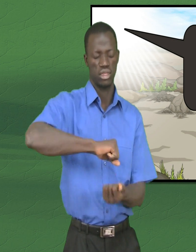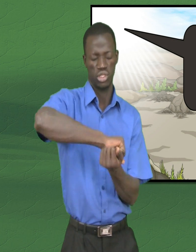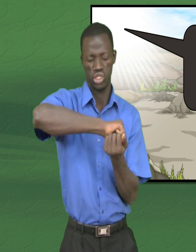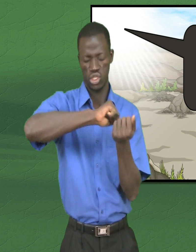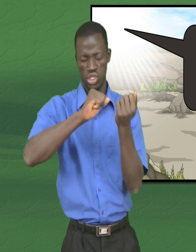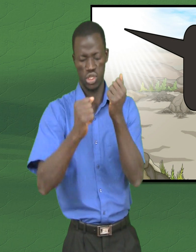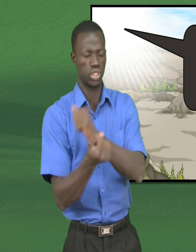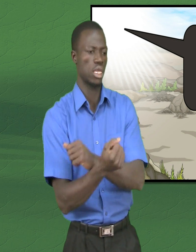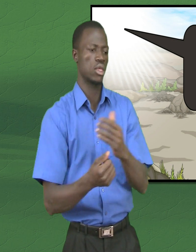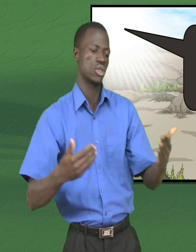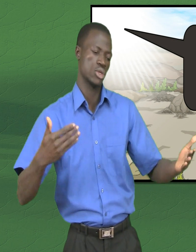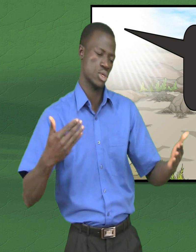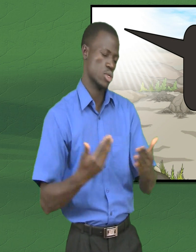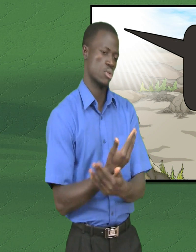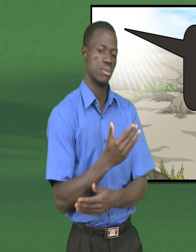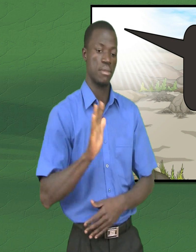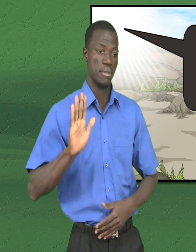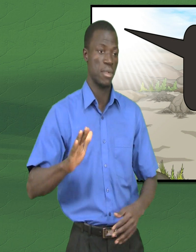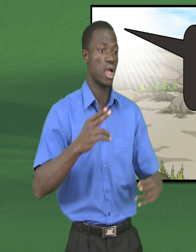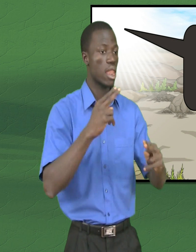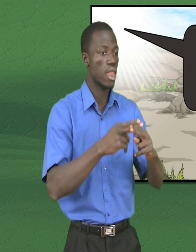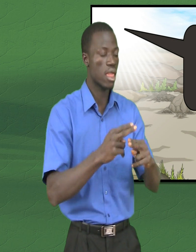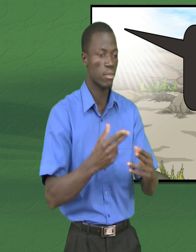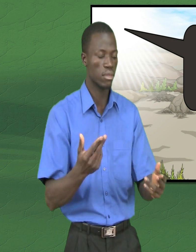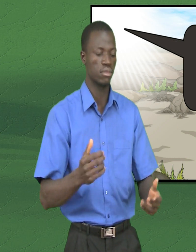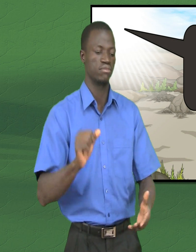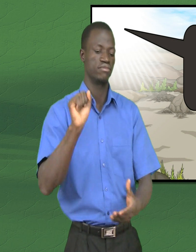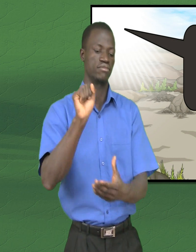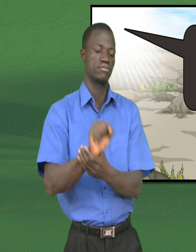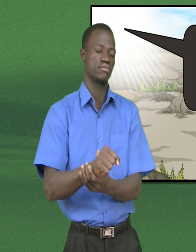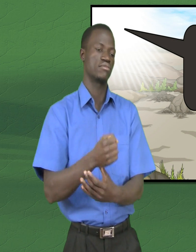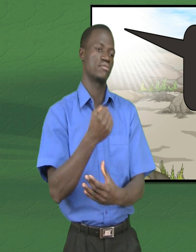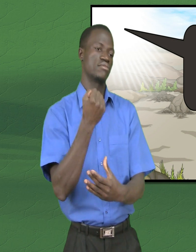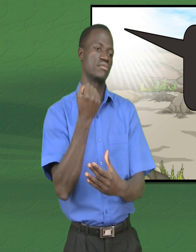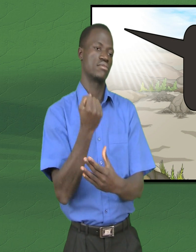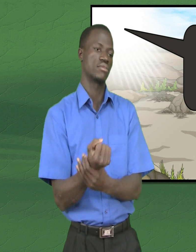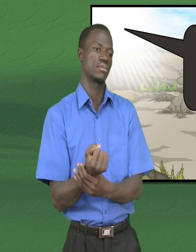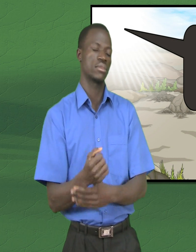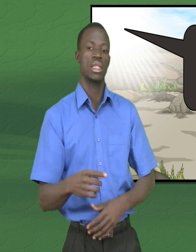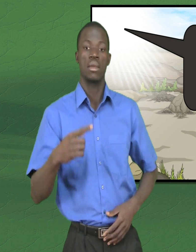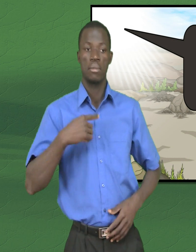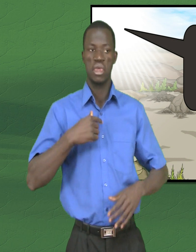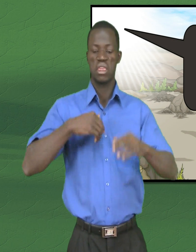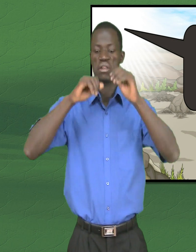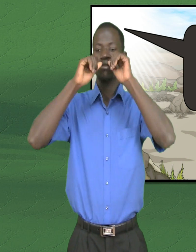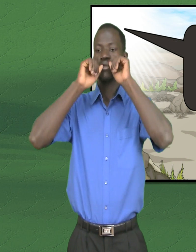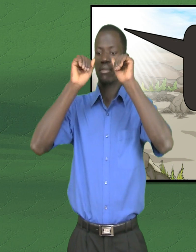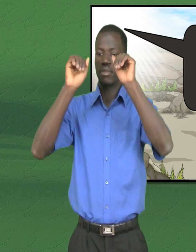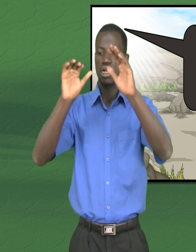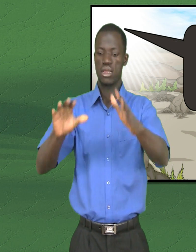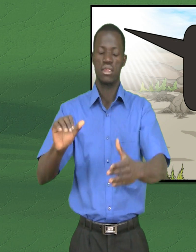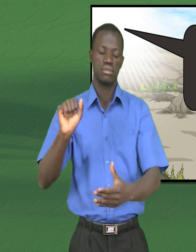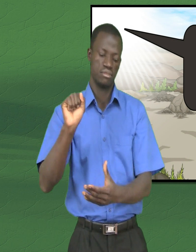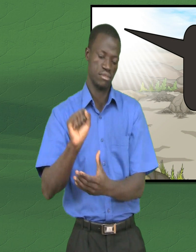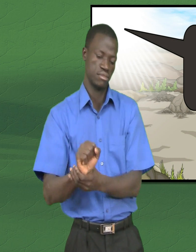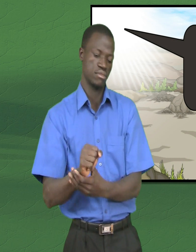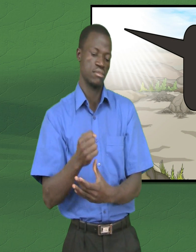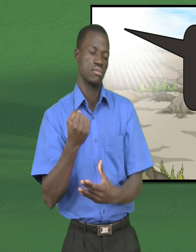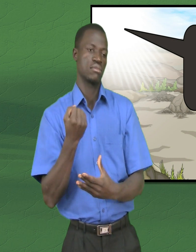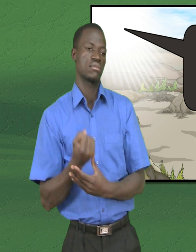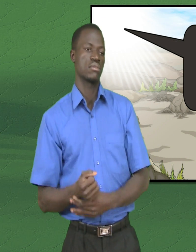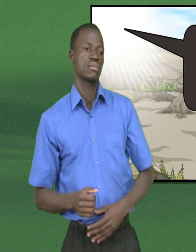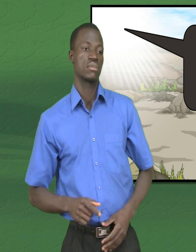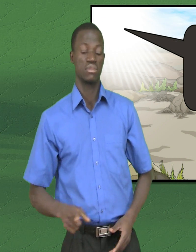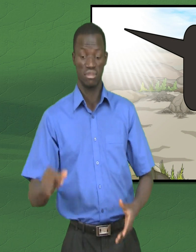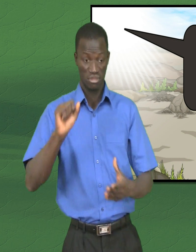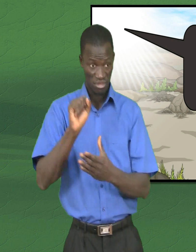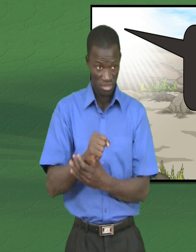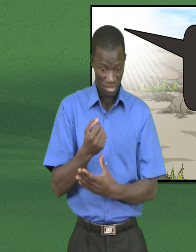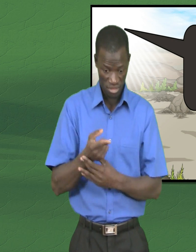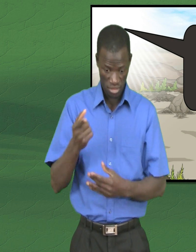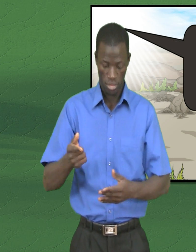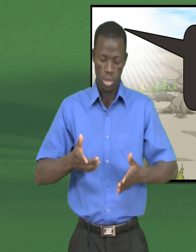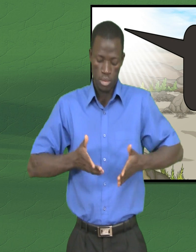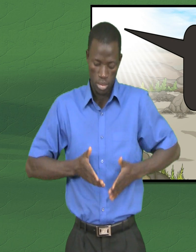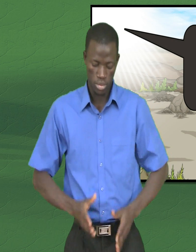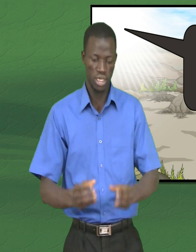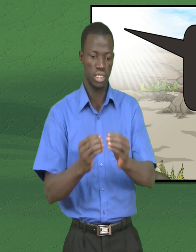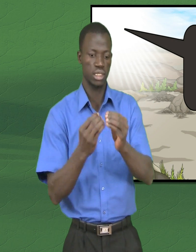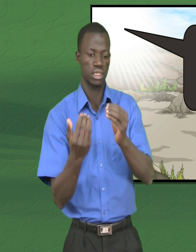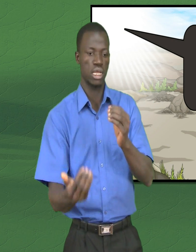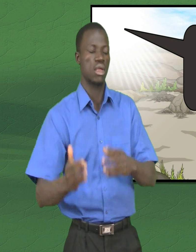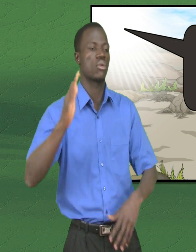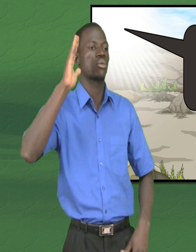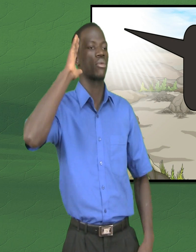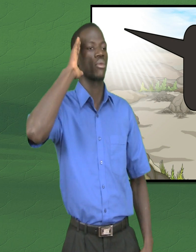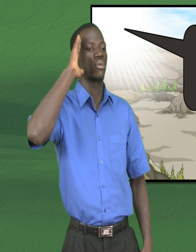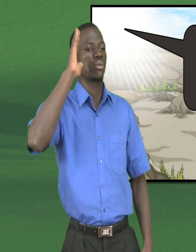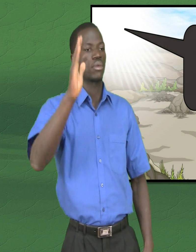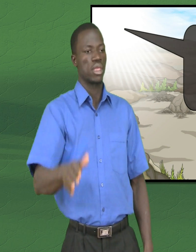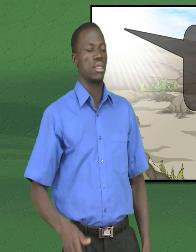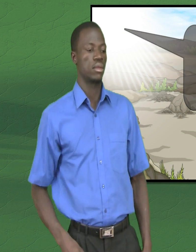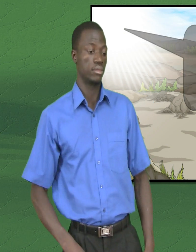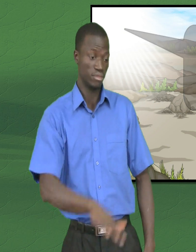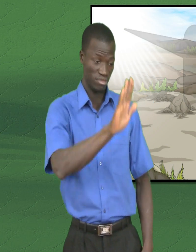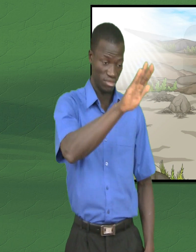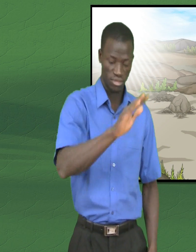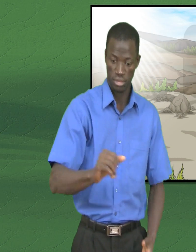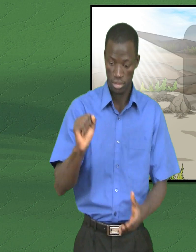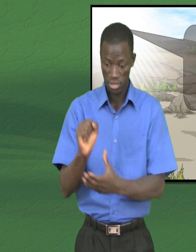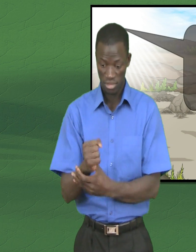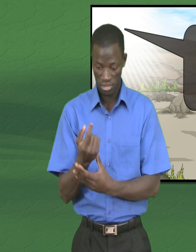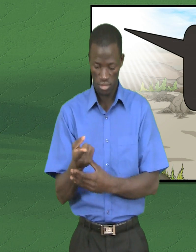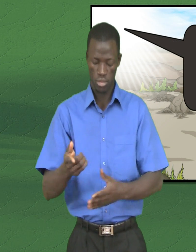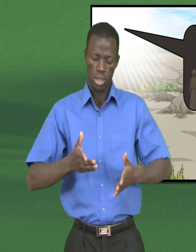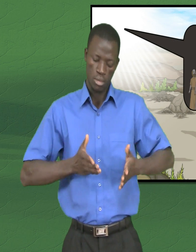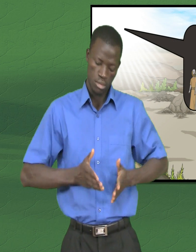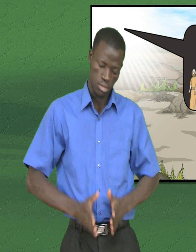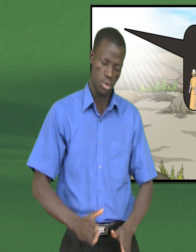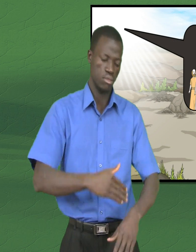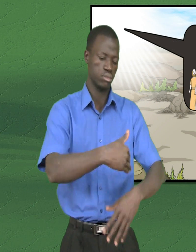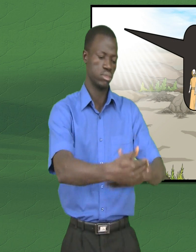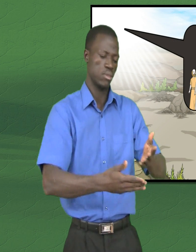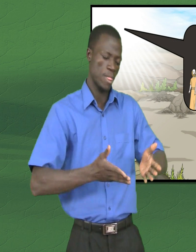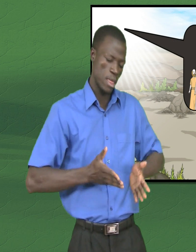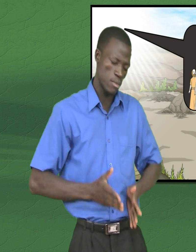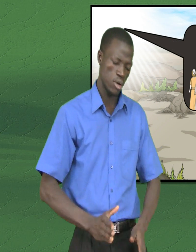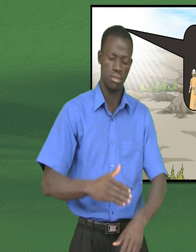And I will bless her and will surely give you a son by her.